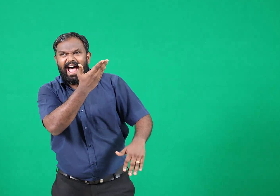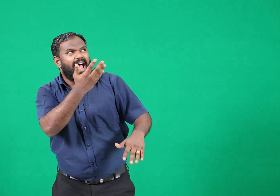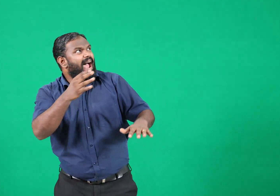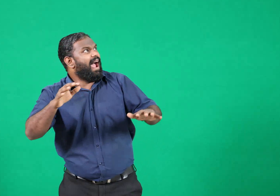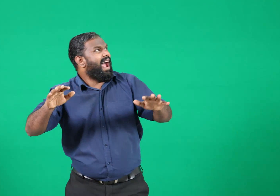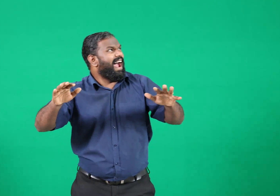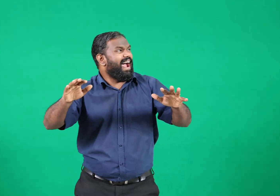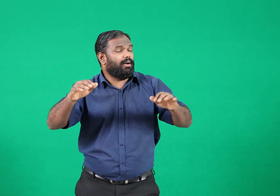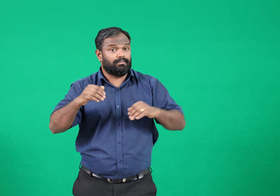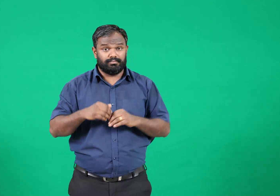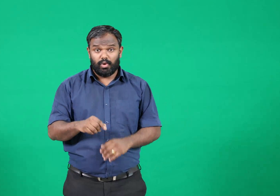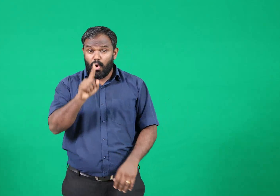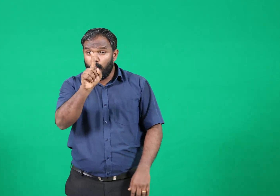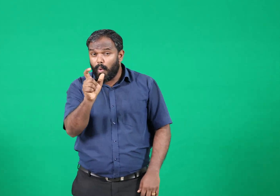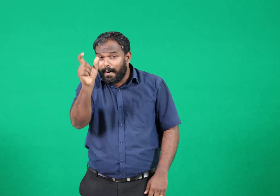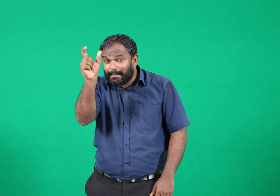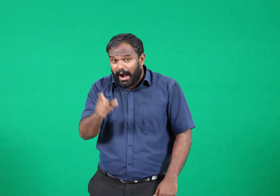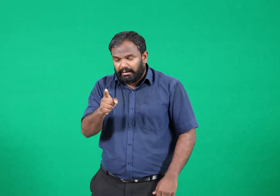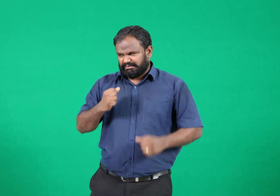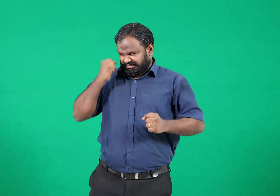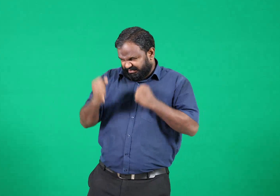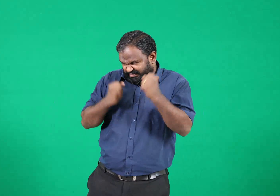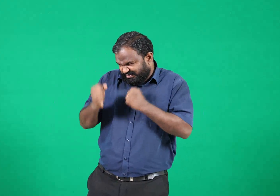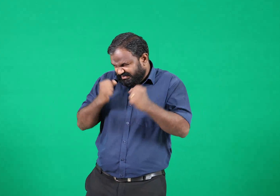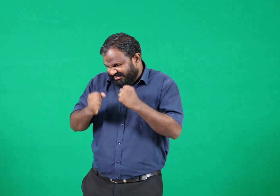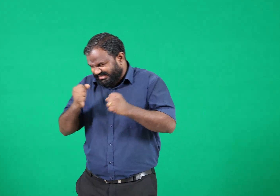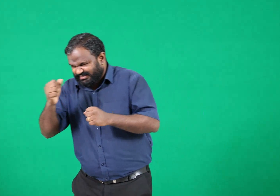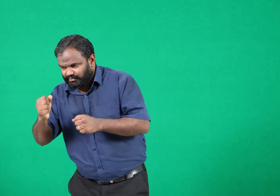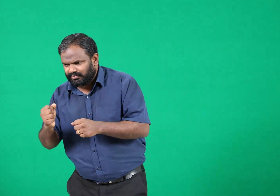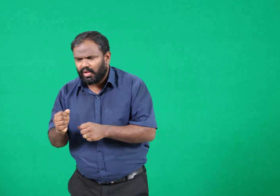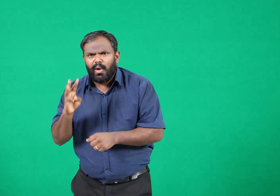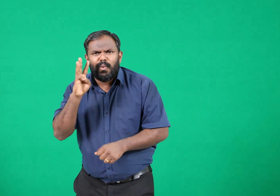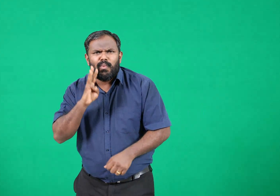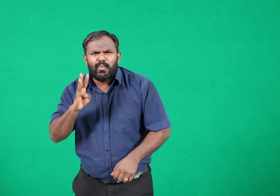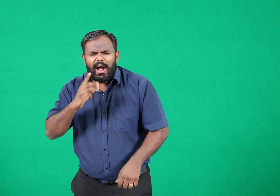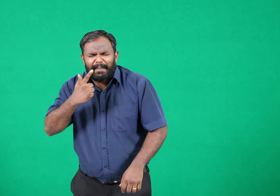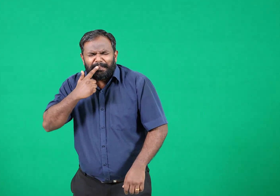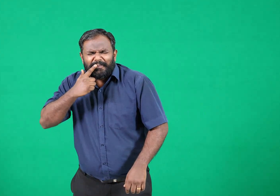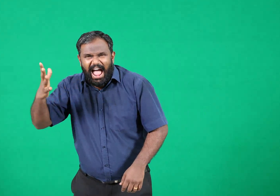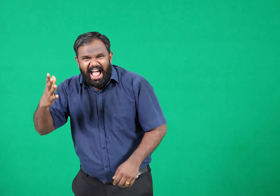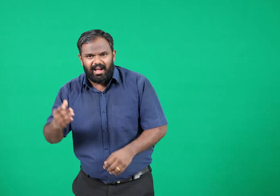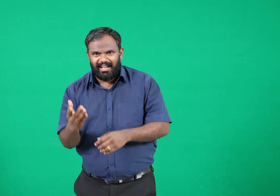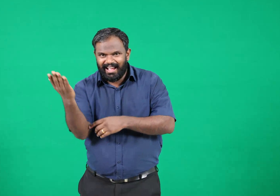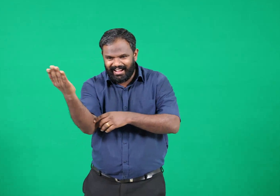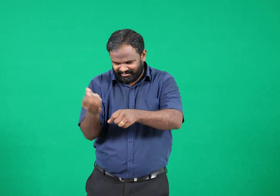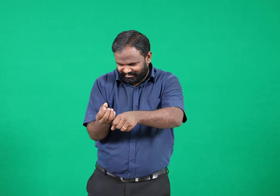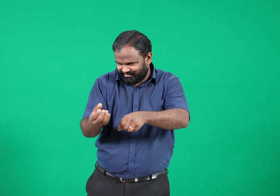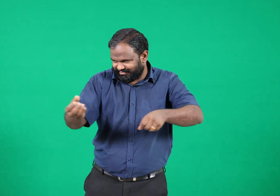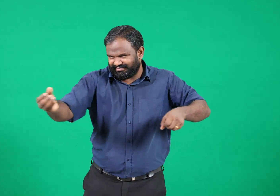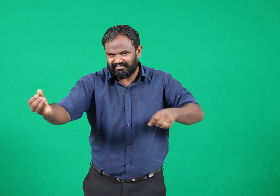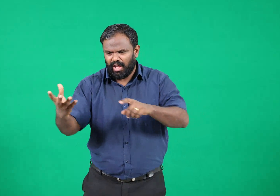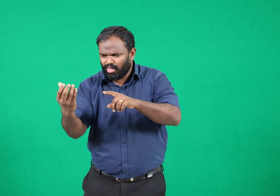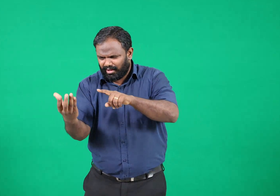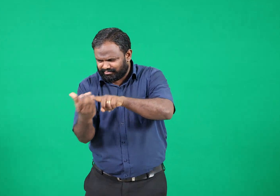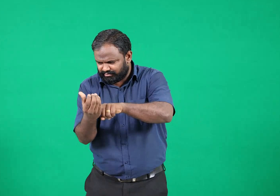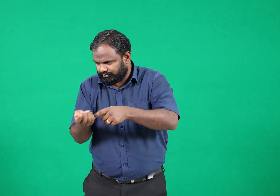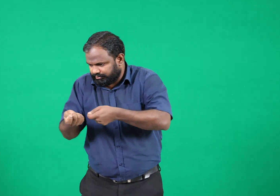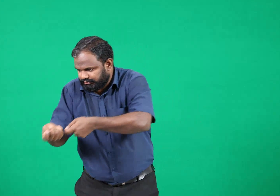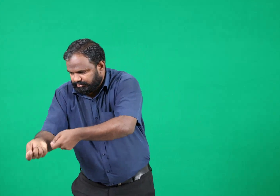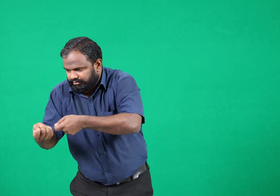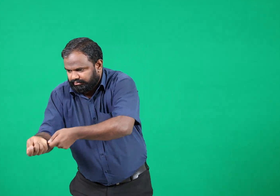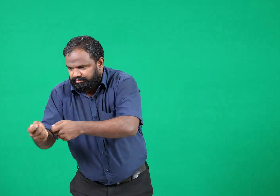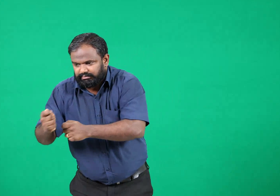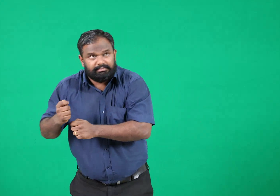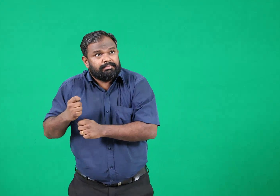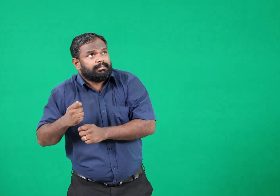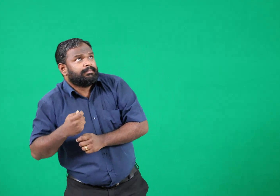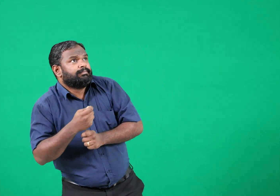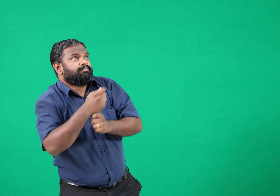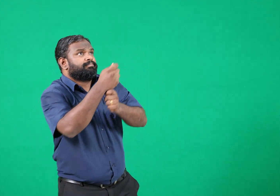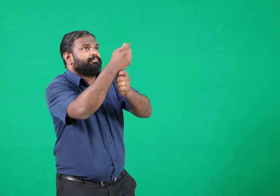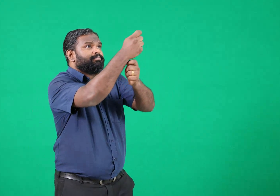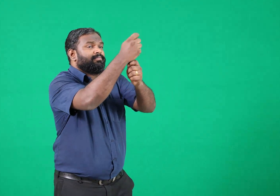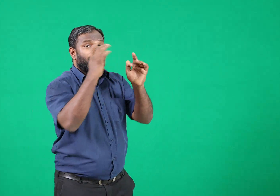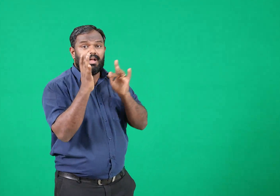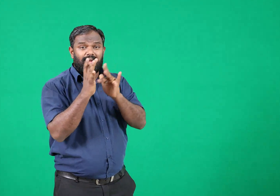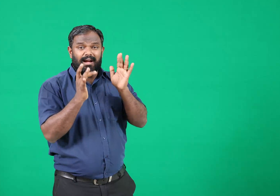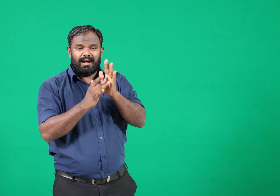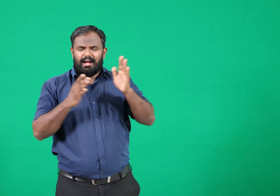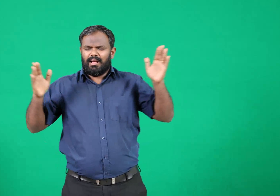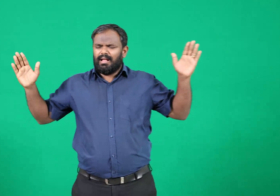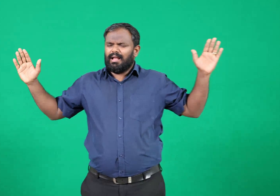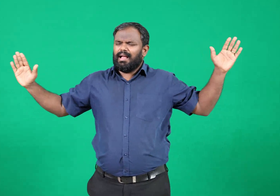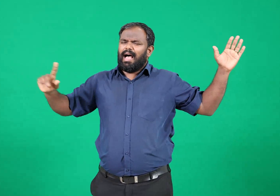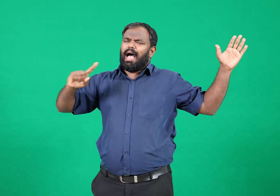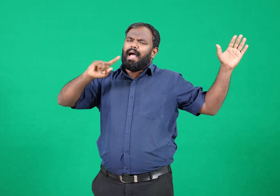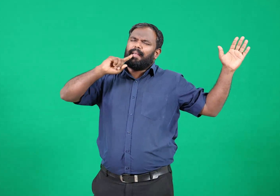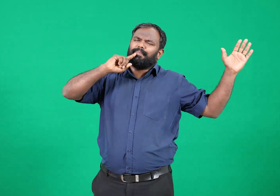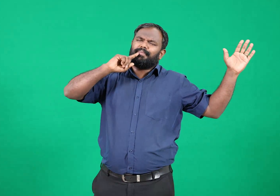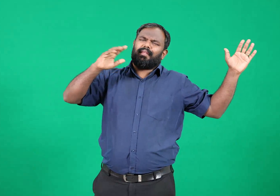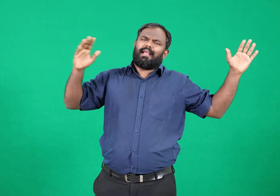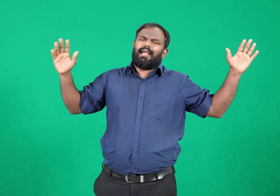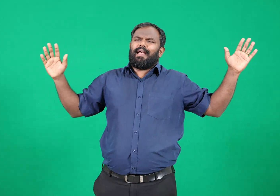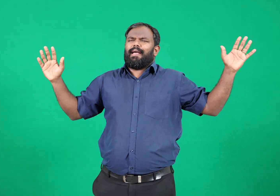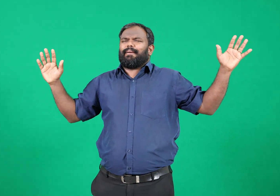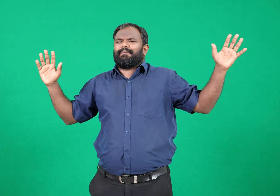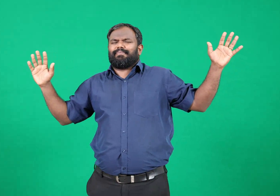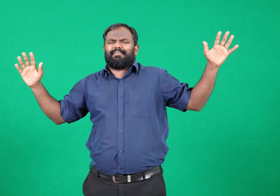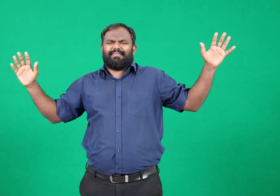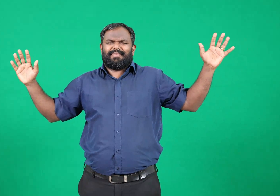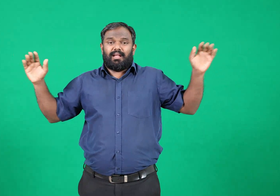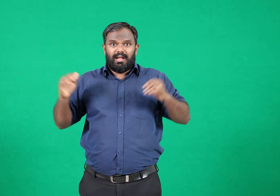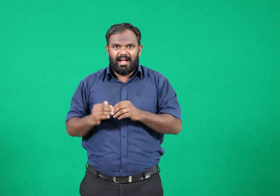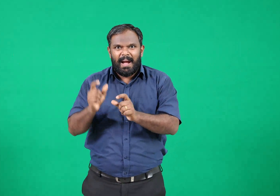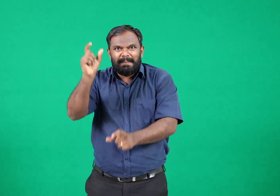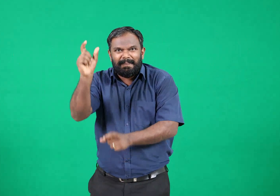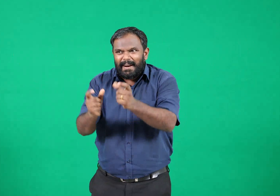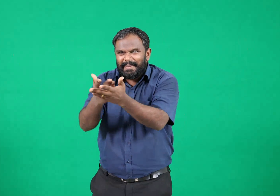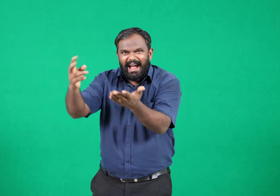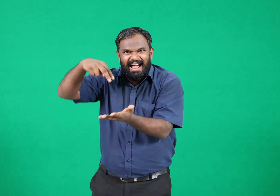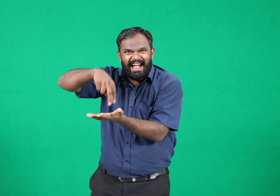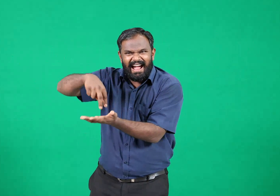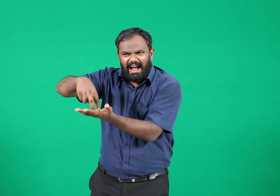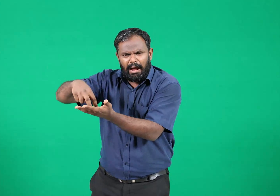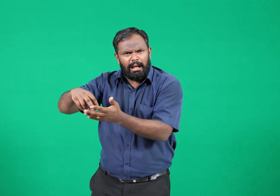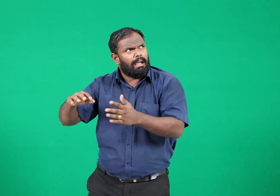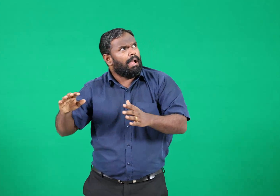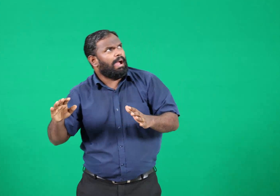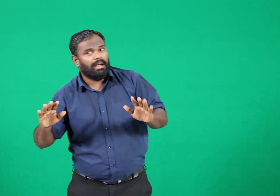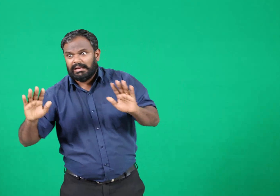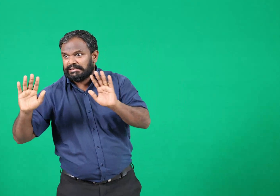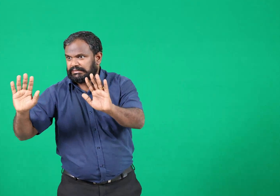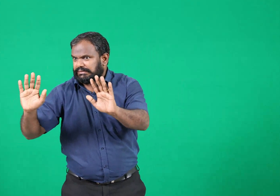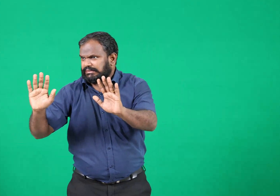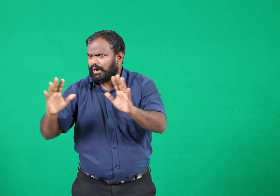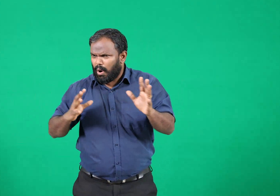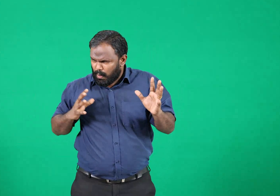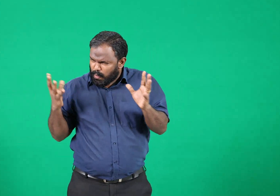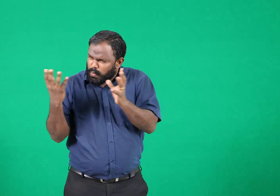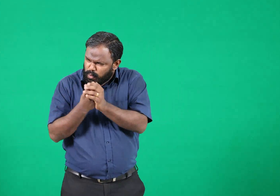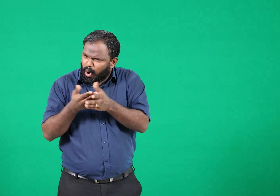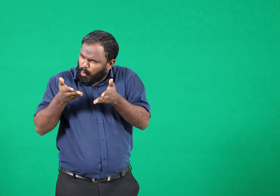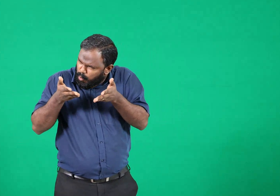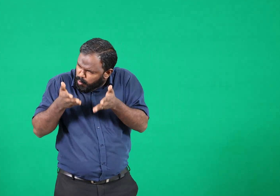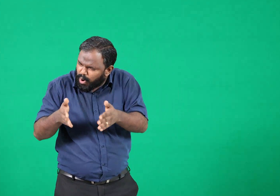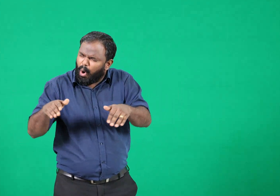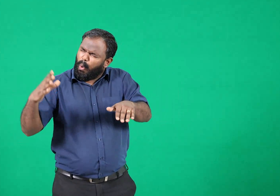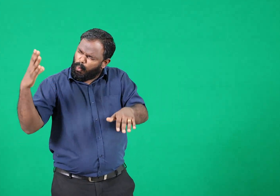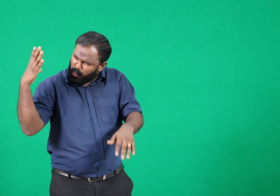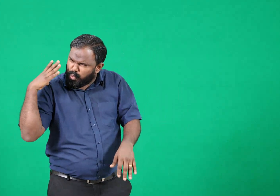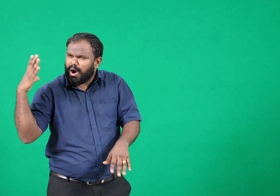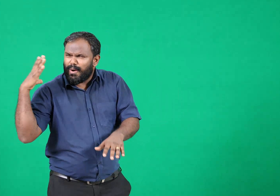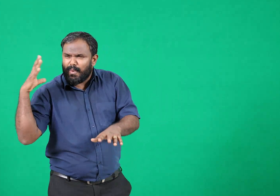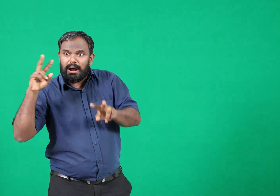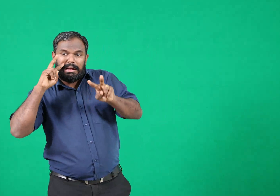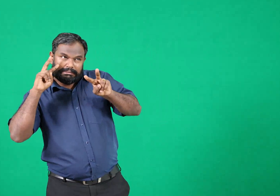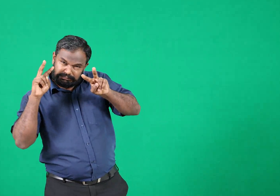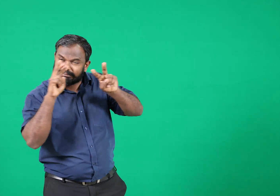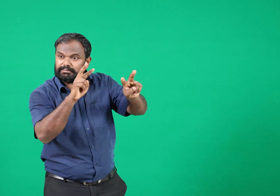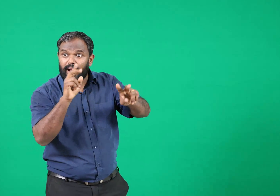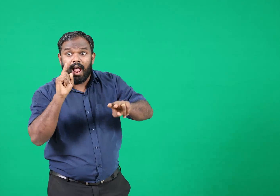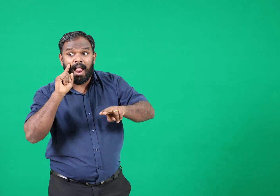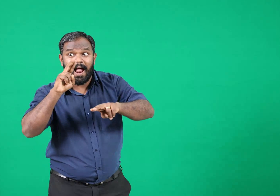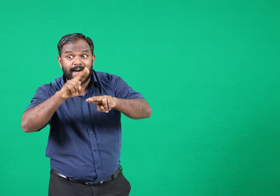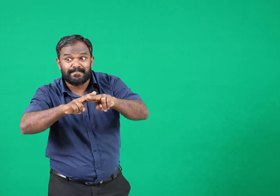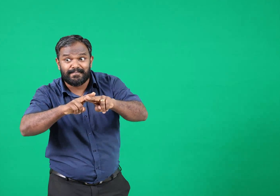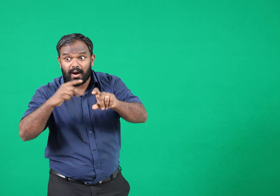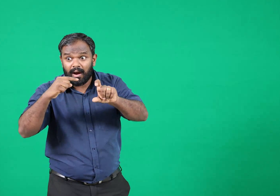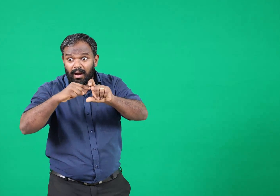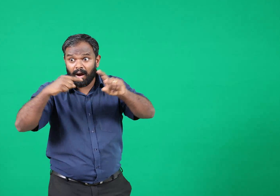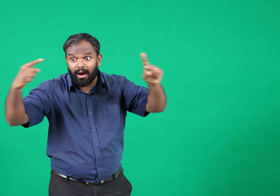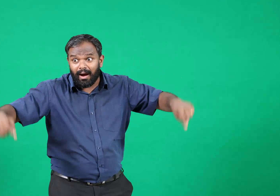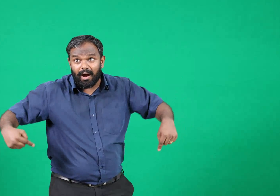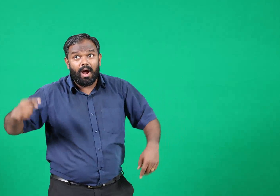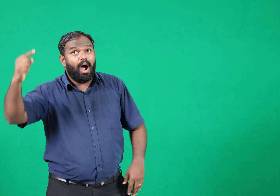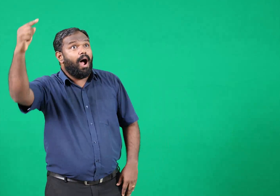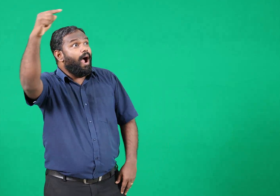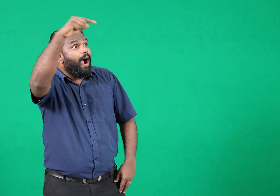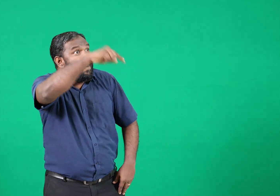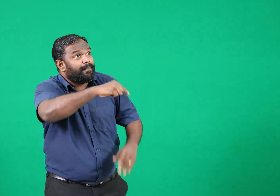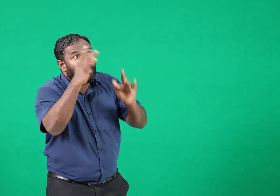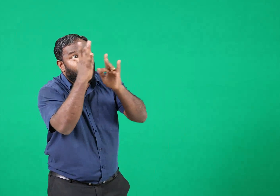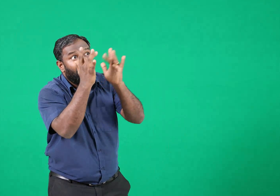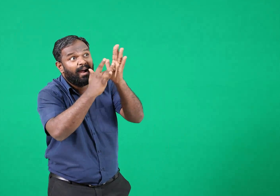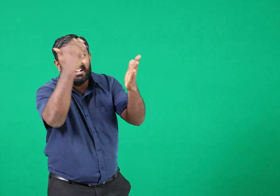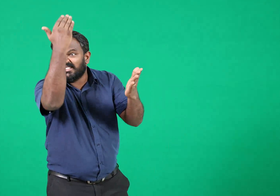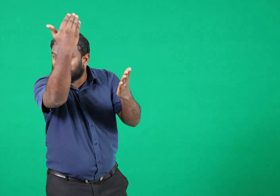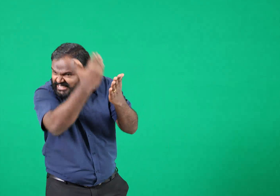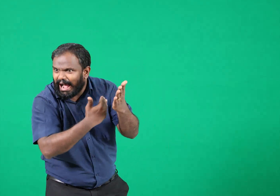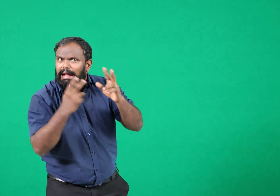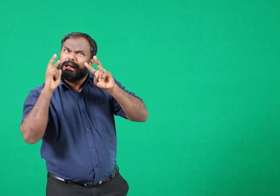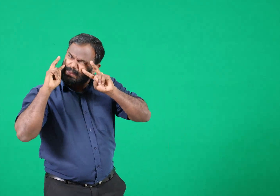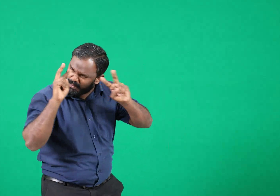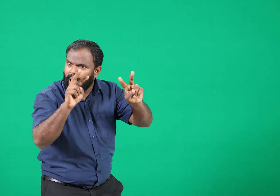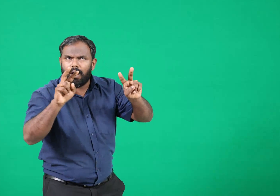He filled it with sour wine, put it on a reed, and held it up for Jesus to drink. But the others said, "Leave Him alone.